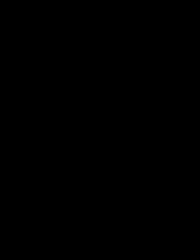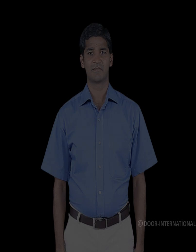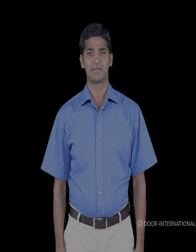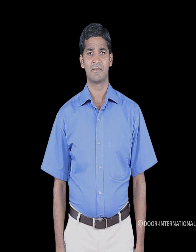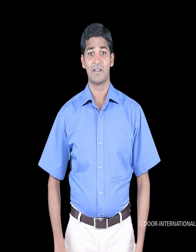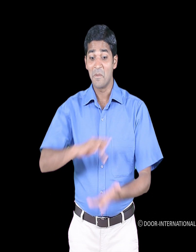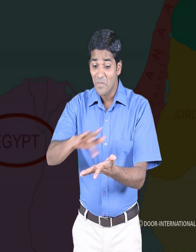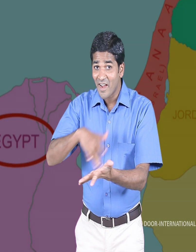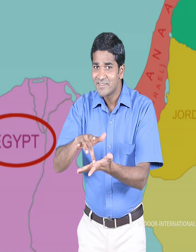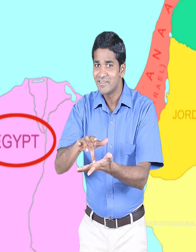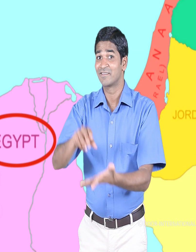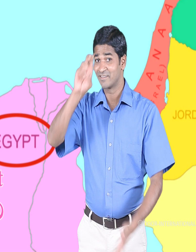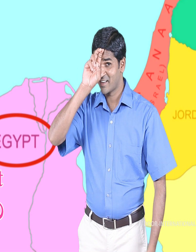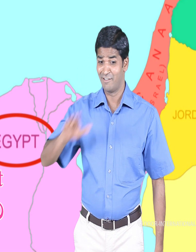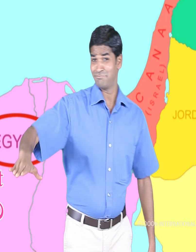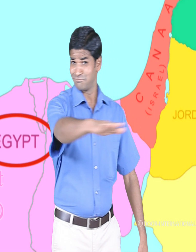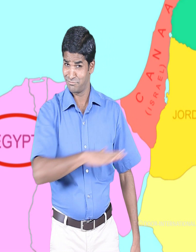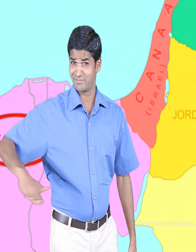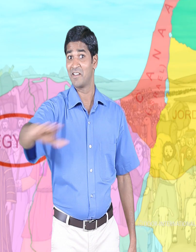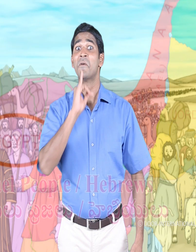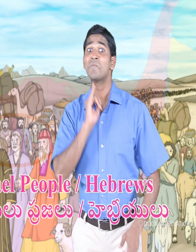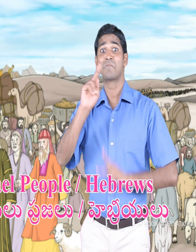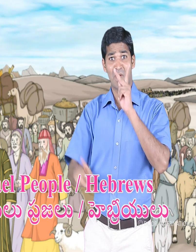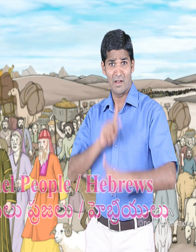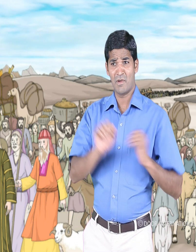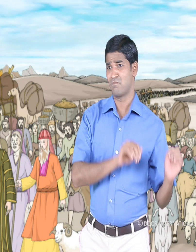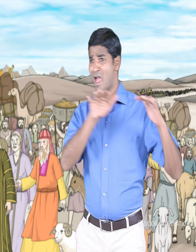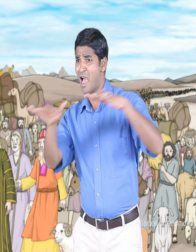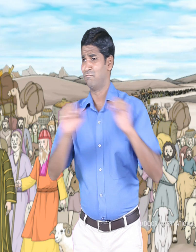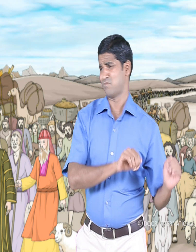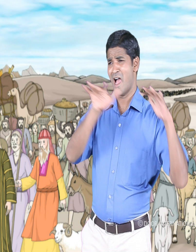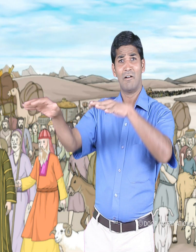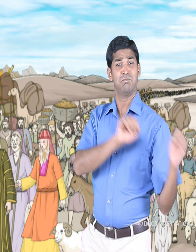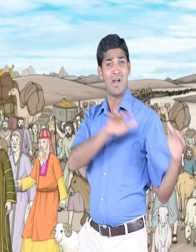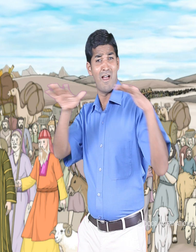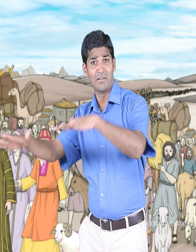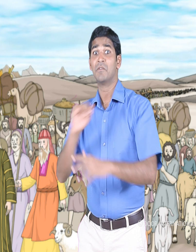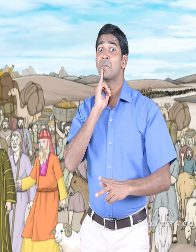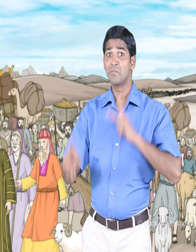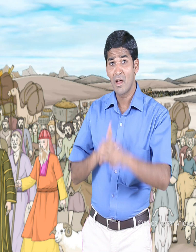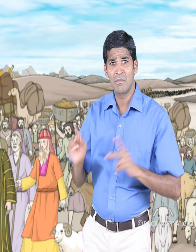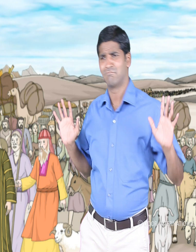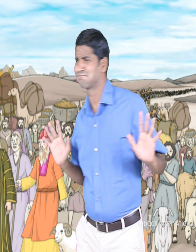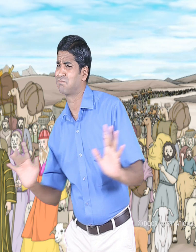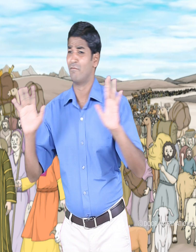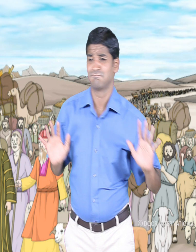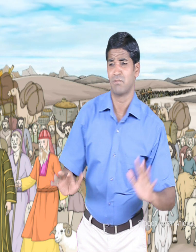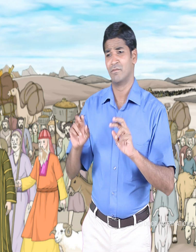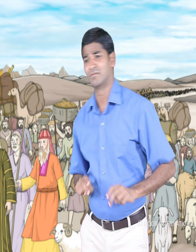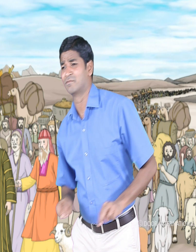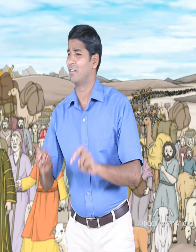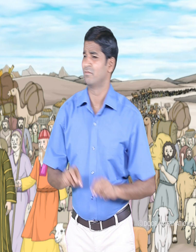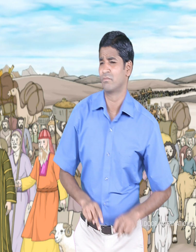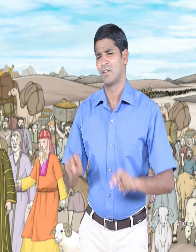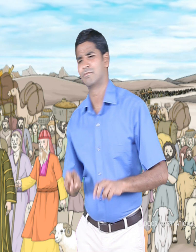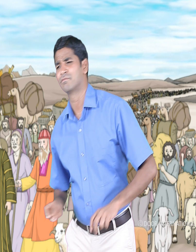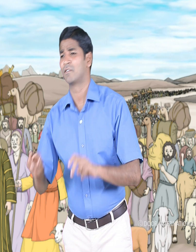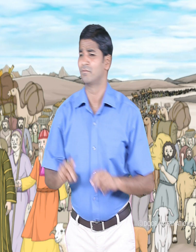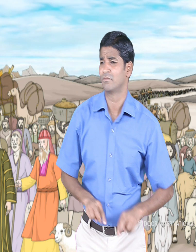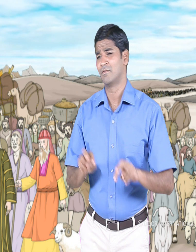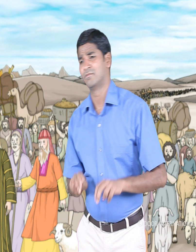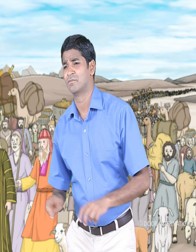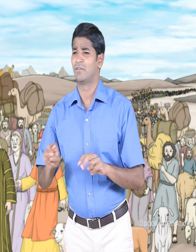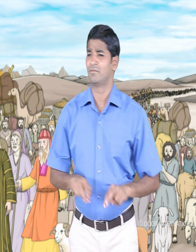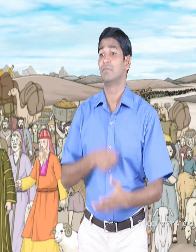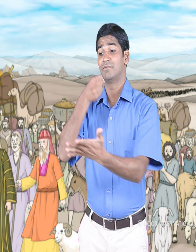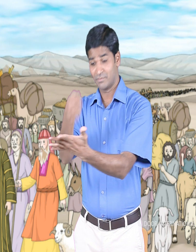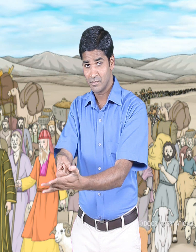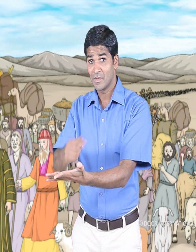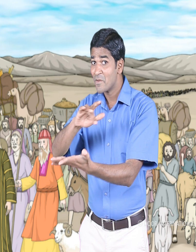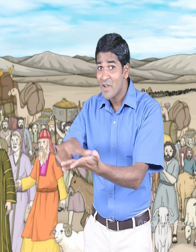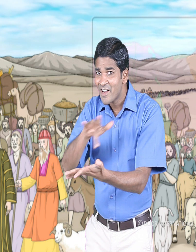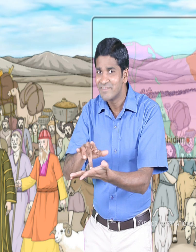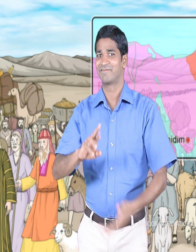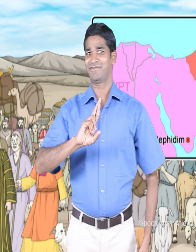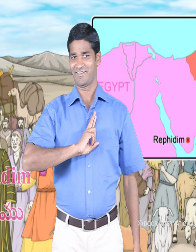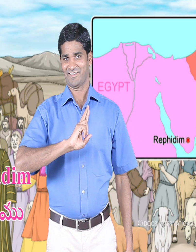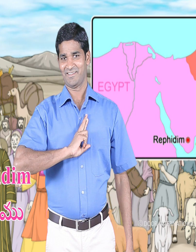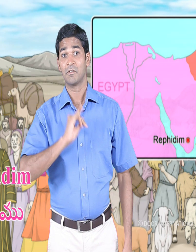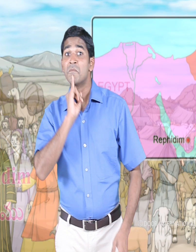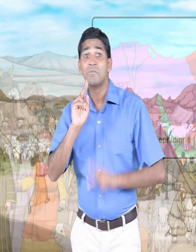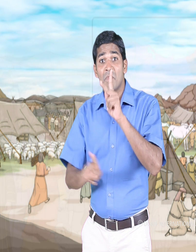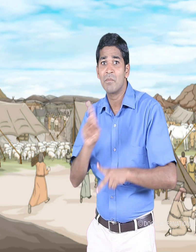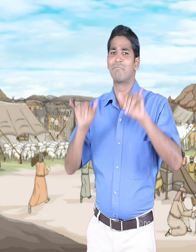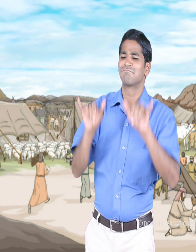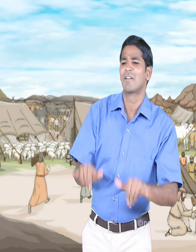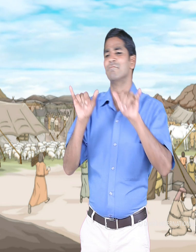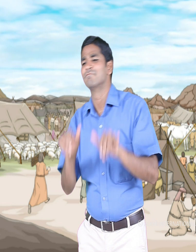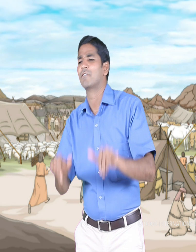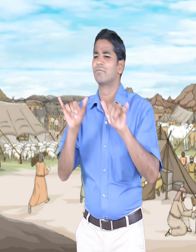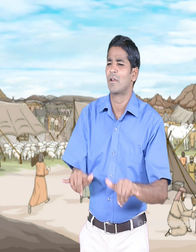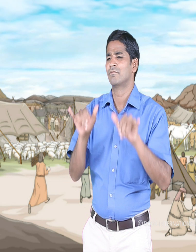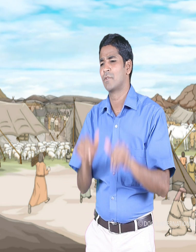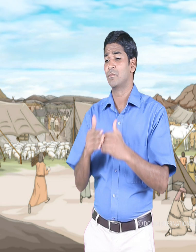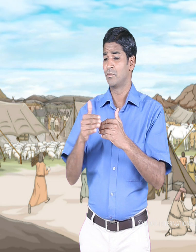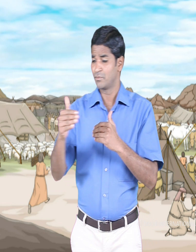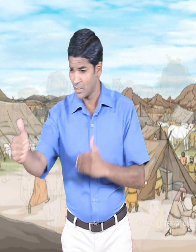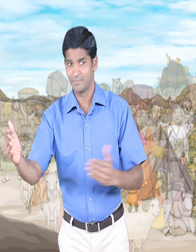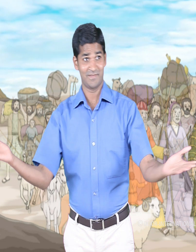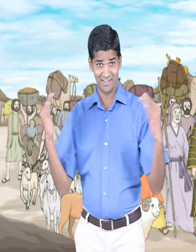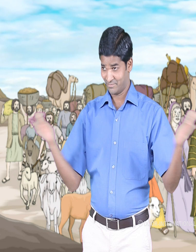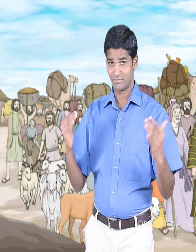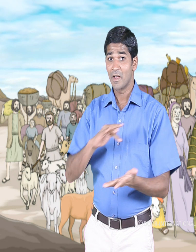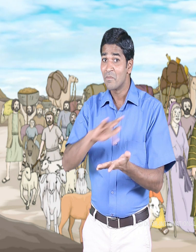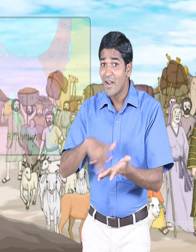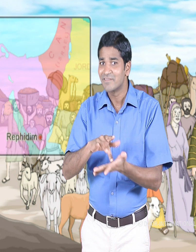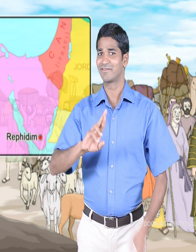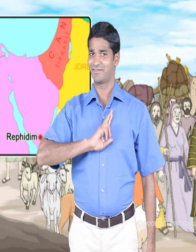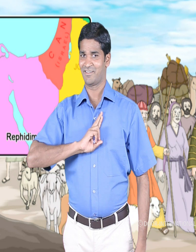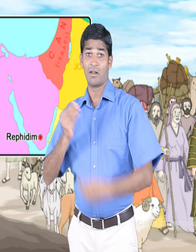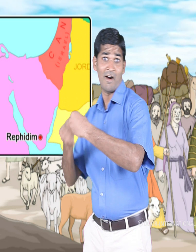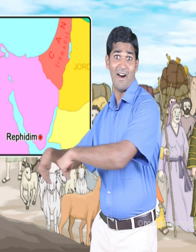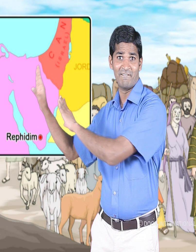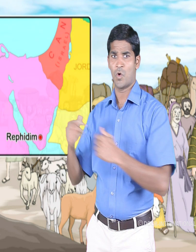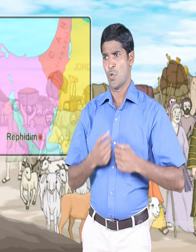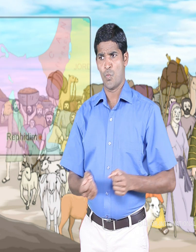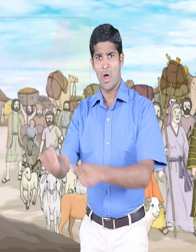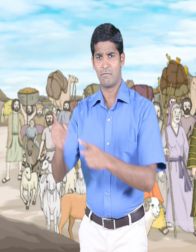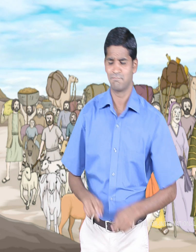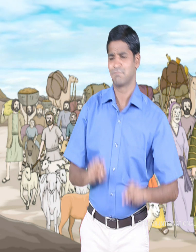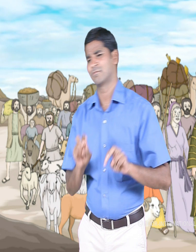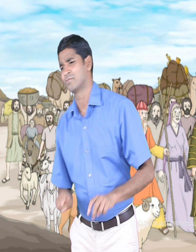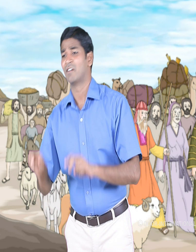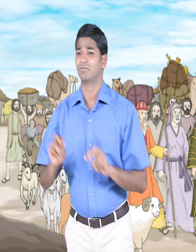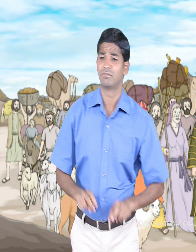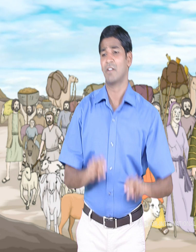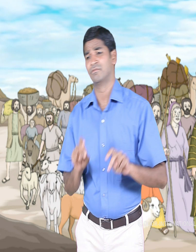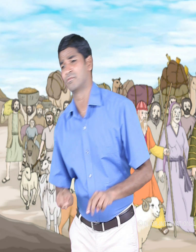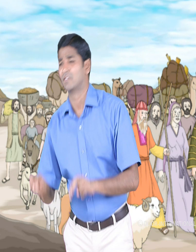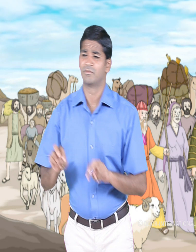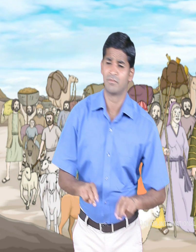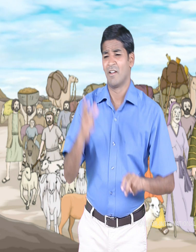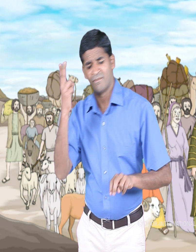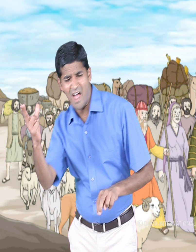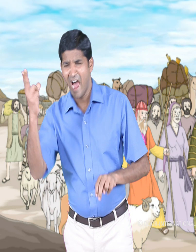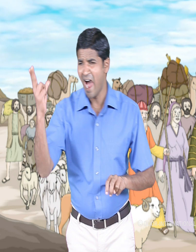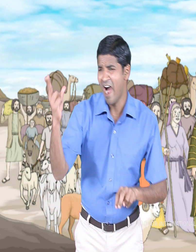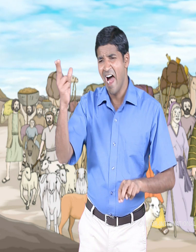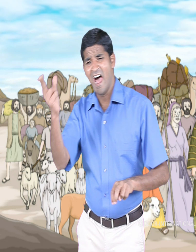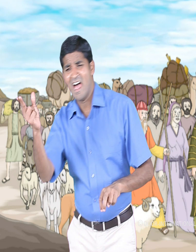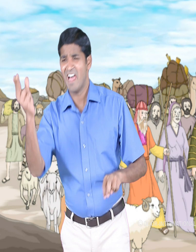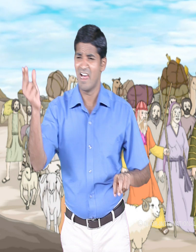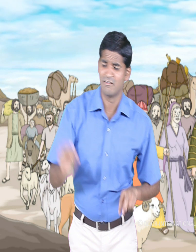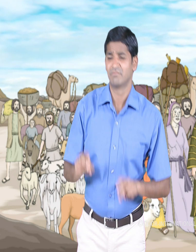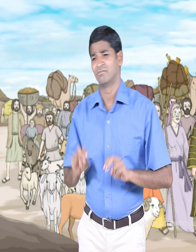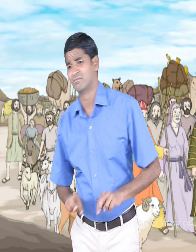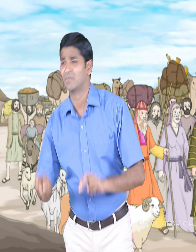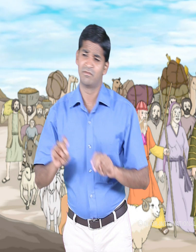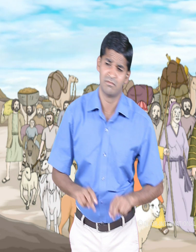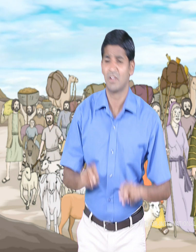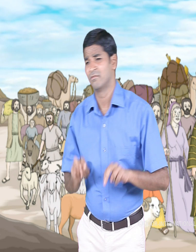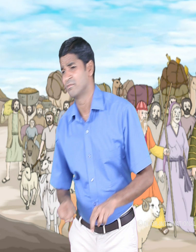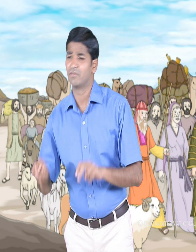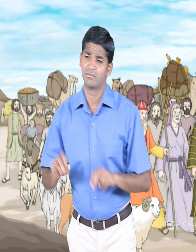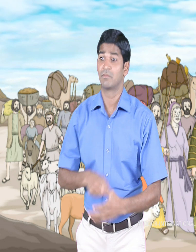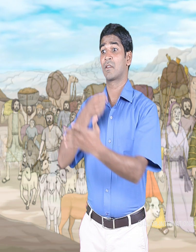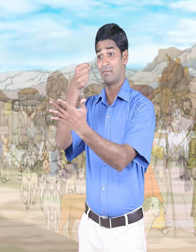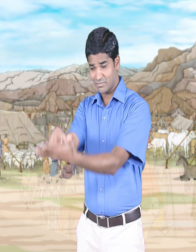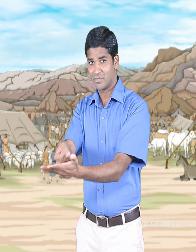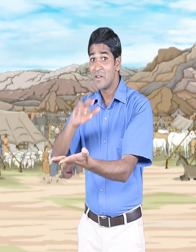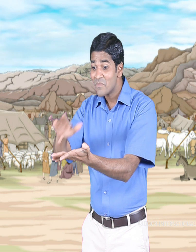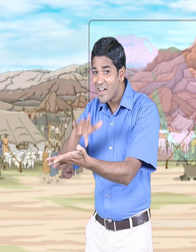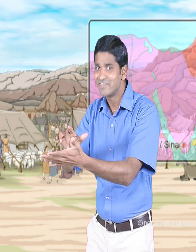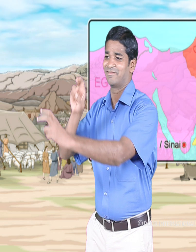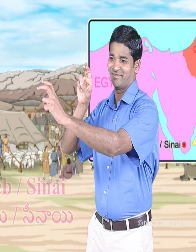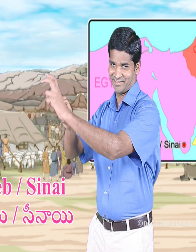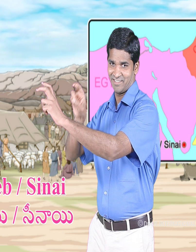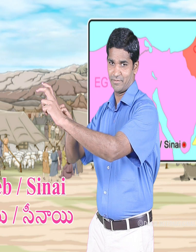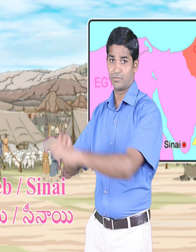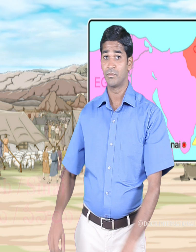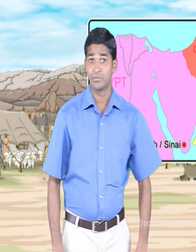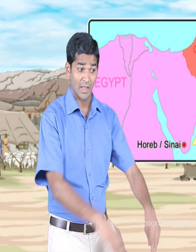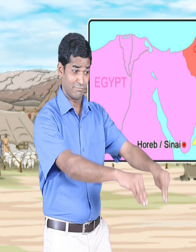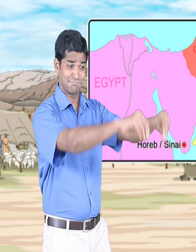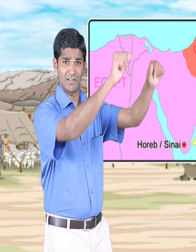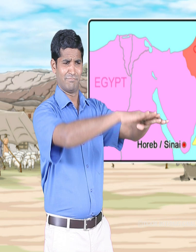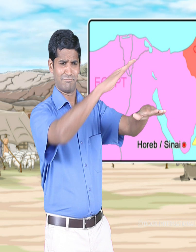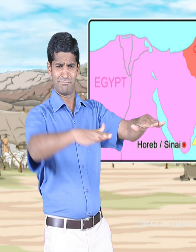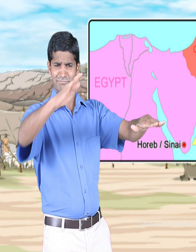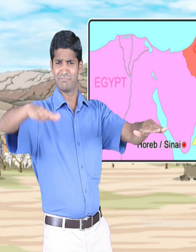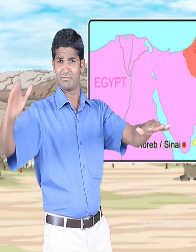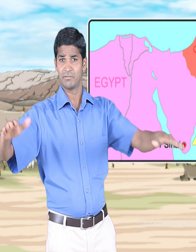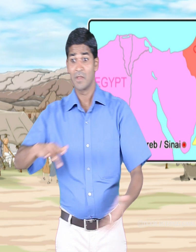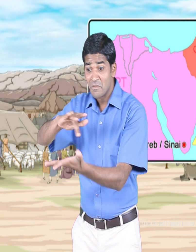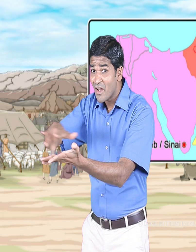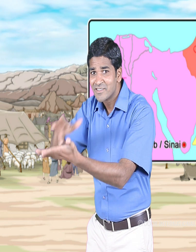In the third month, on the same day of the month that the Israelites had left the land of Egypt, they came to the Wilderness of Sinai.